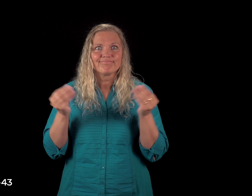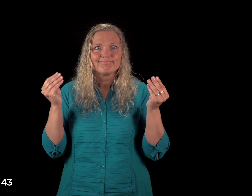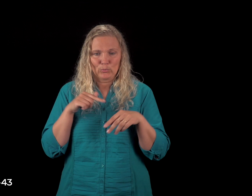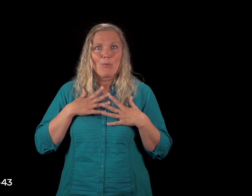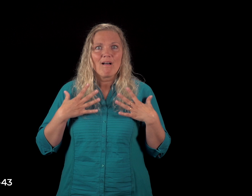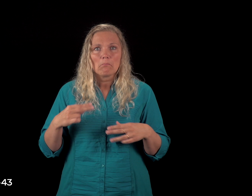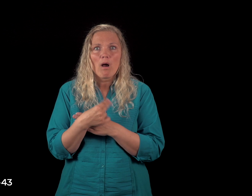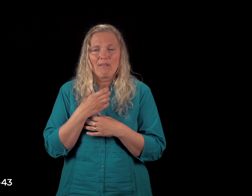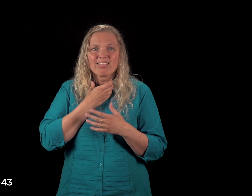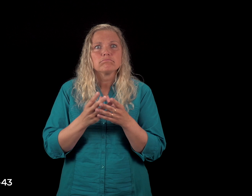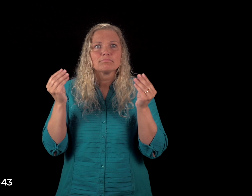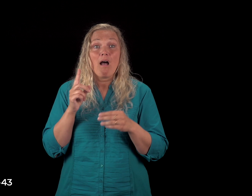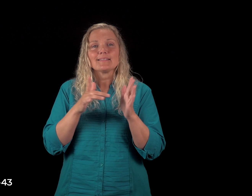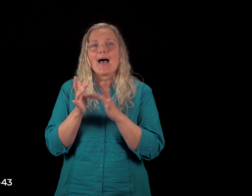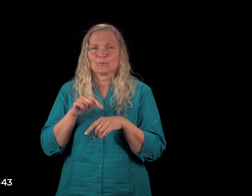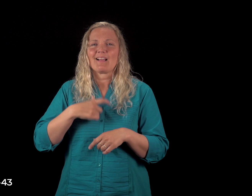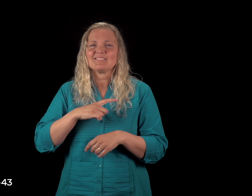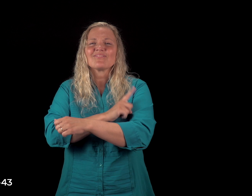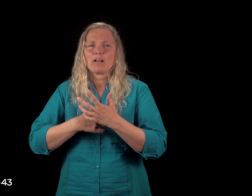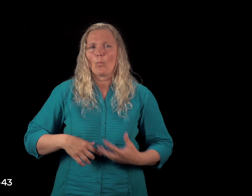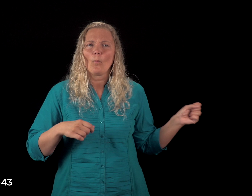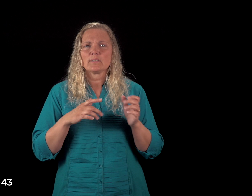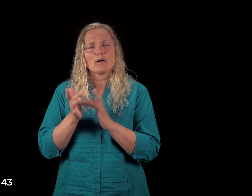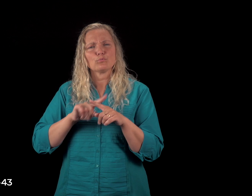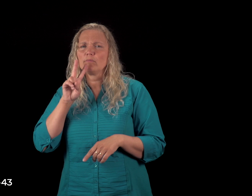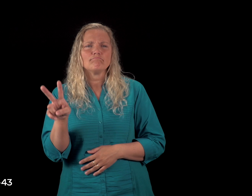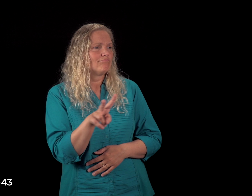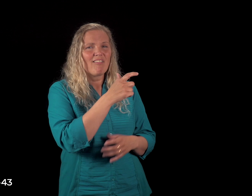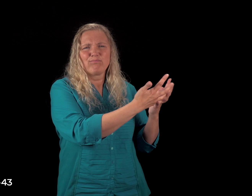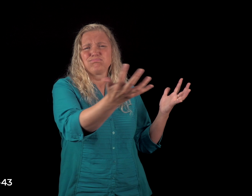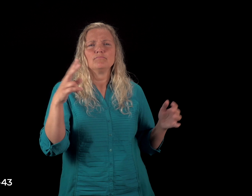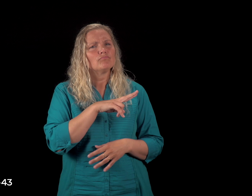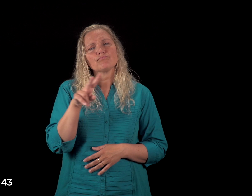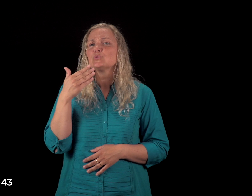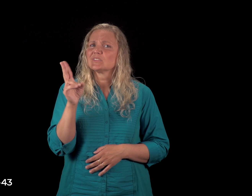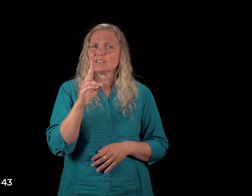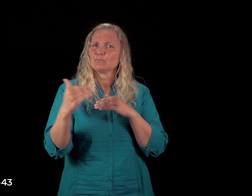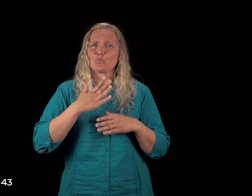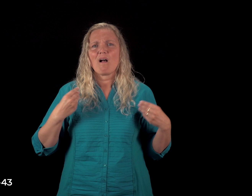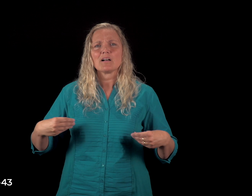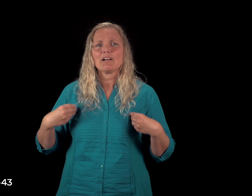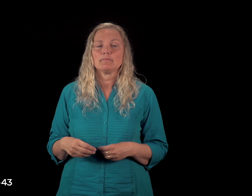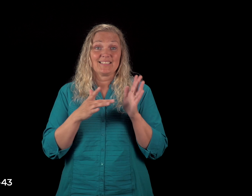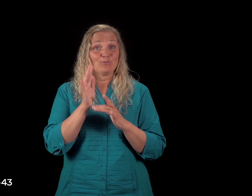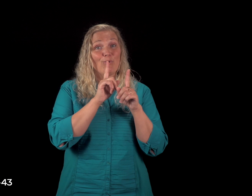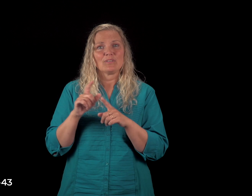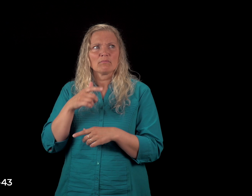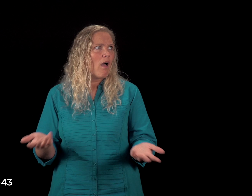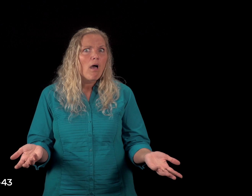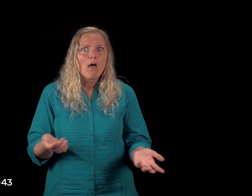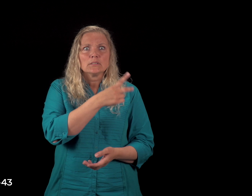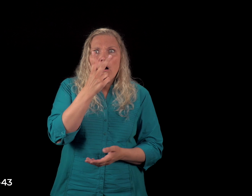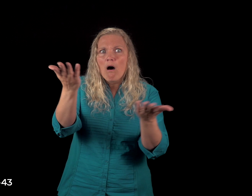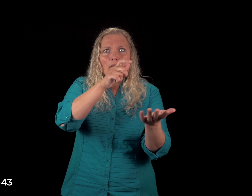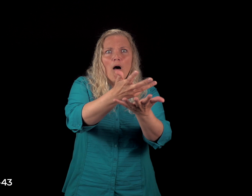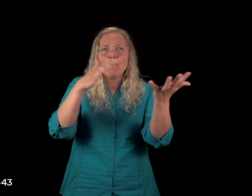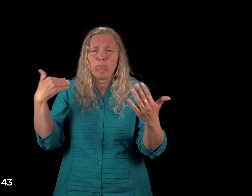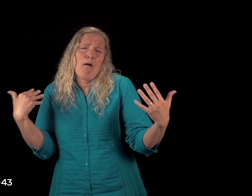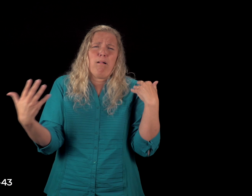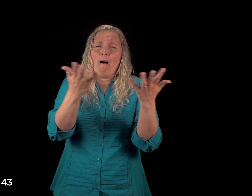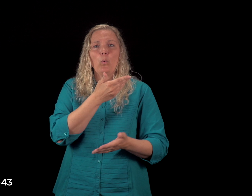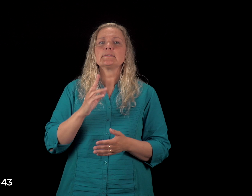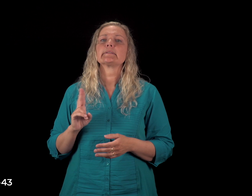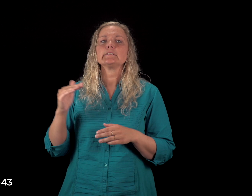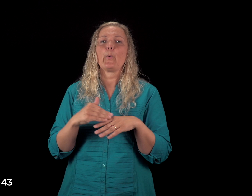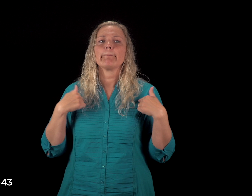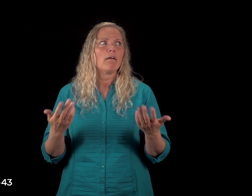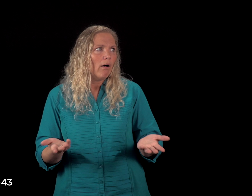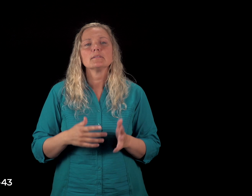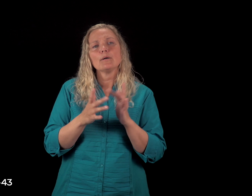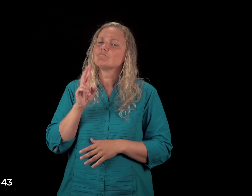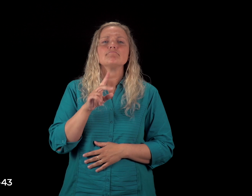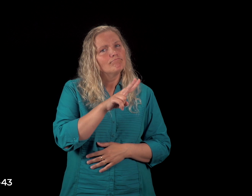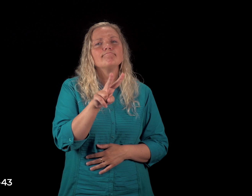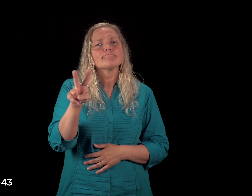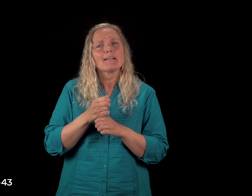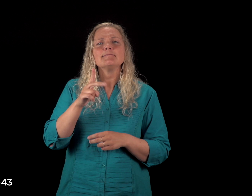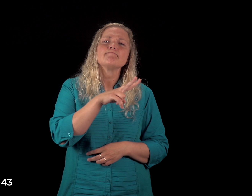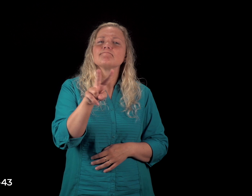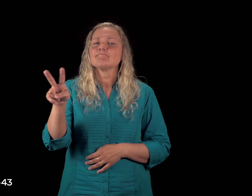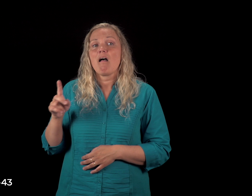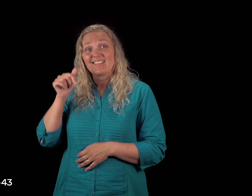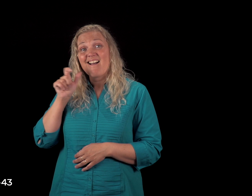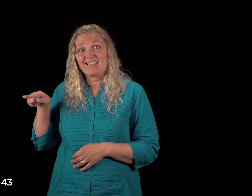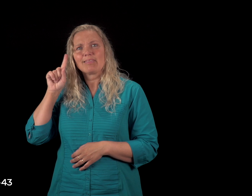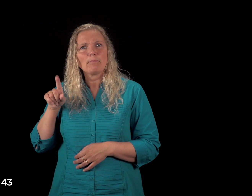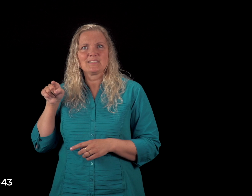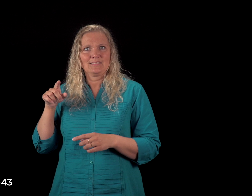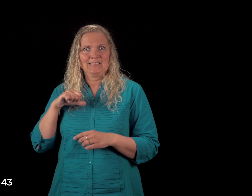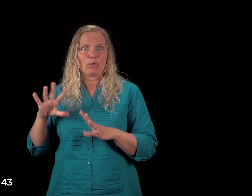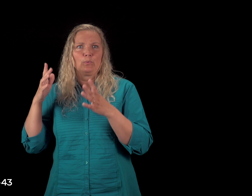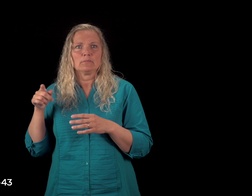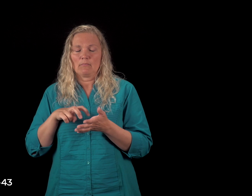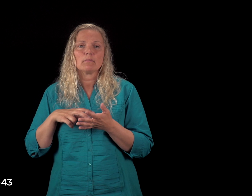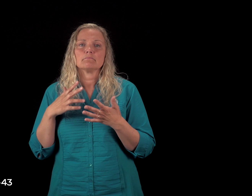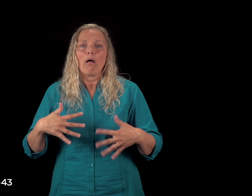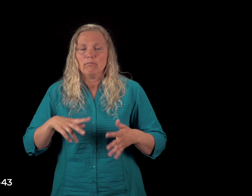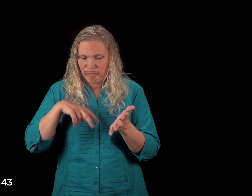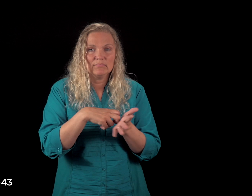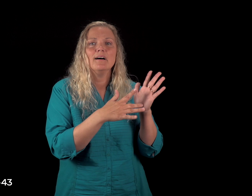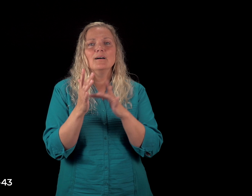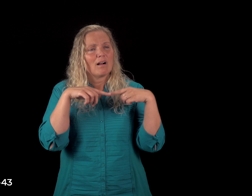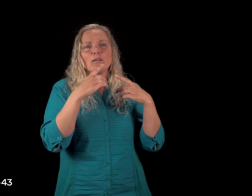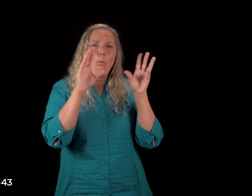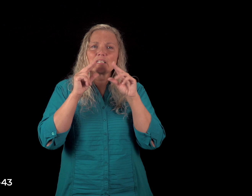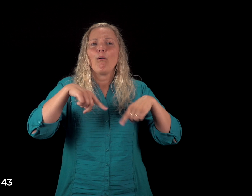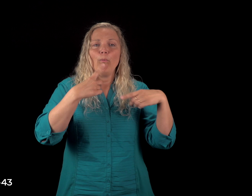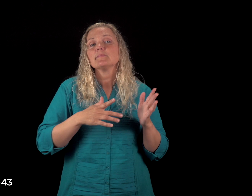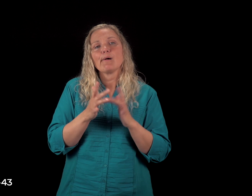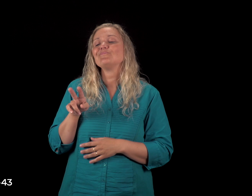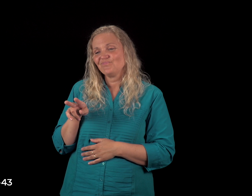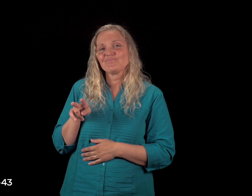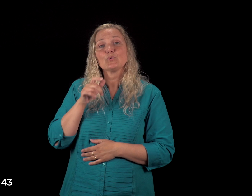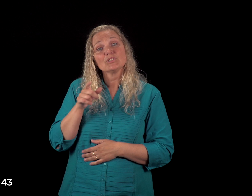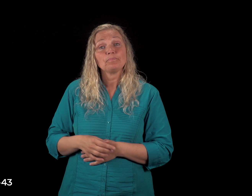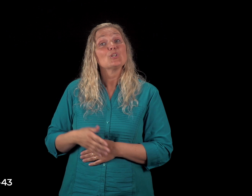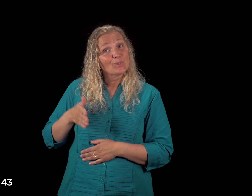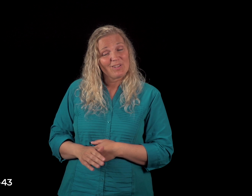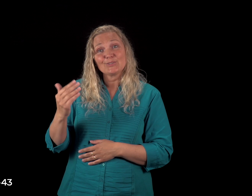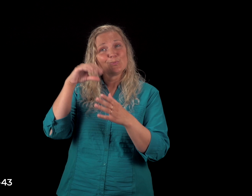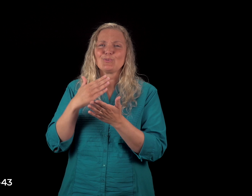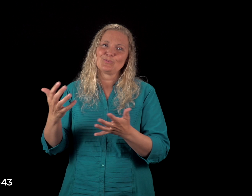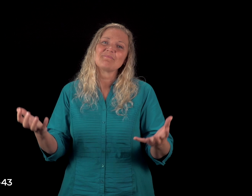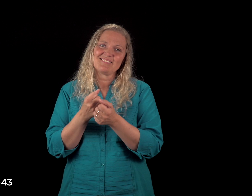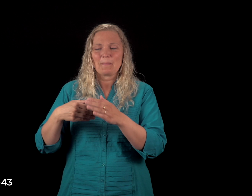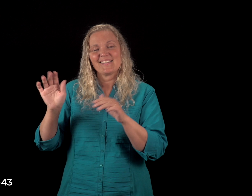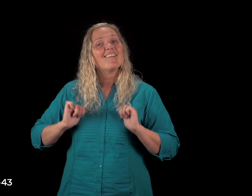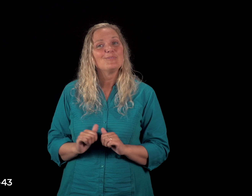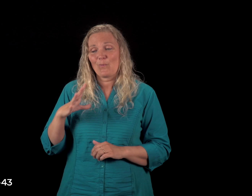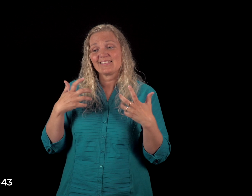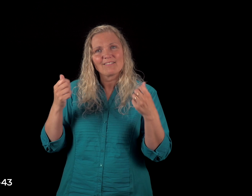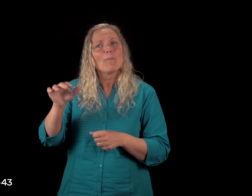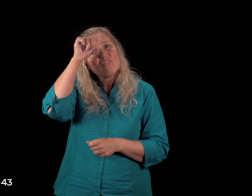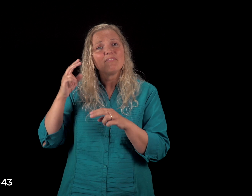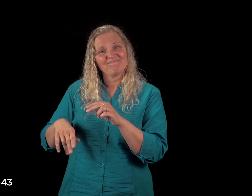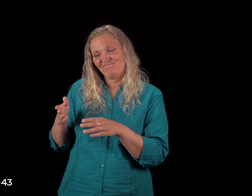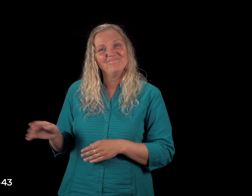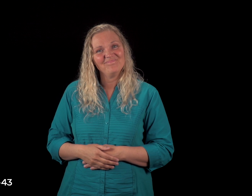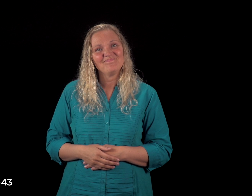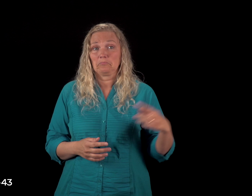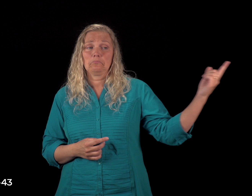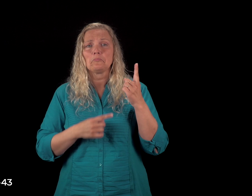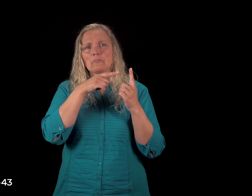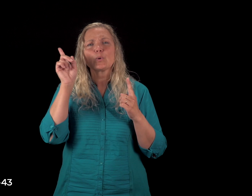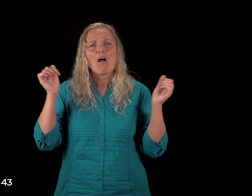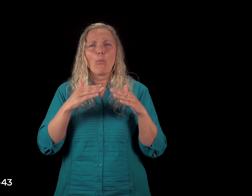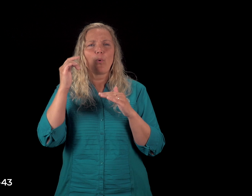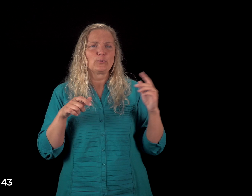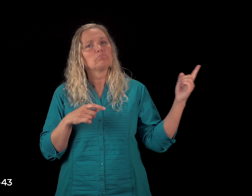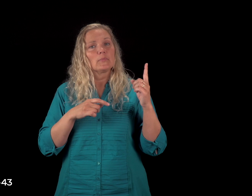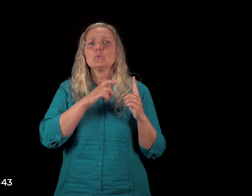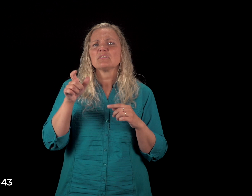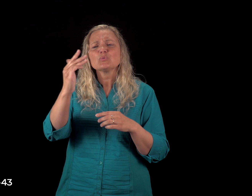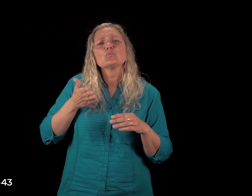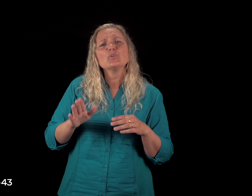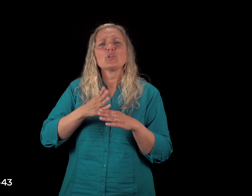Turning to the crowd, He asked, “Who touched My garments?” His disciples answered, “You can see the crowd pressing in on You, and yet You ask, ‘Who touched Me?’” But He kept looking around to see who had done this. Then the woman, knowing what had happened to her, came and fell down before Him trembling in fear, and she told Him the whole truth. “Daughter,” said Jesus, “your faith has healed you. Go in peace and be free of your affliction.”